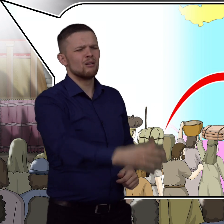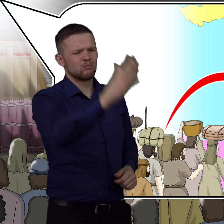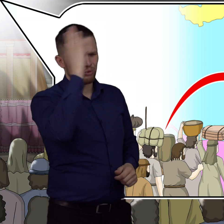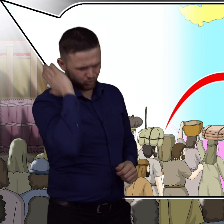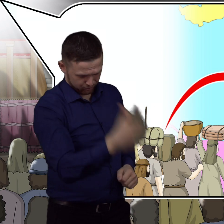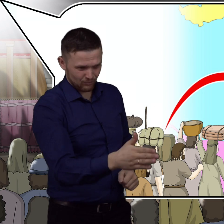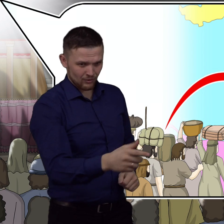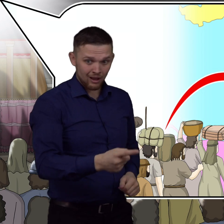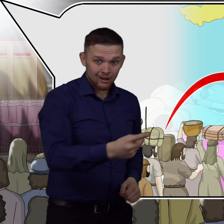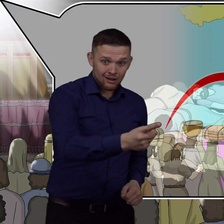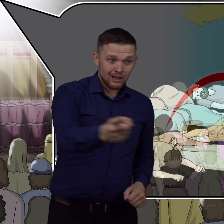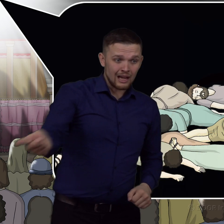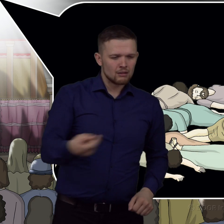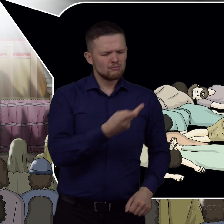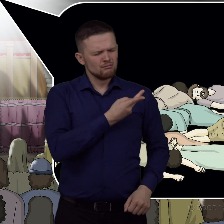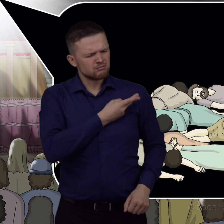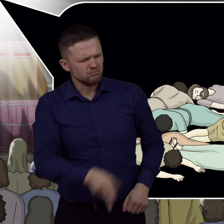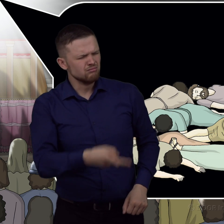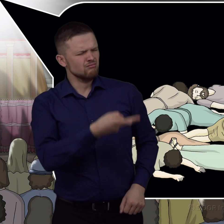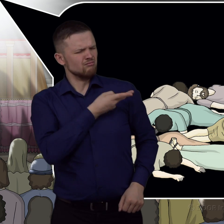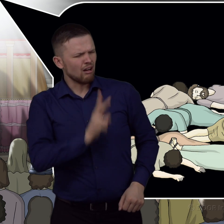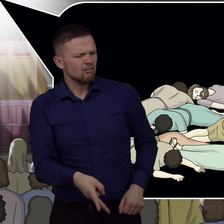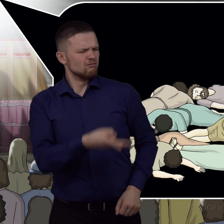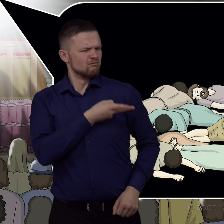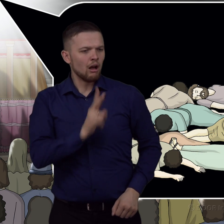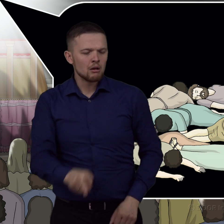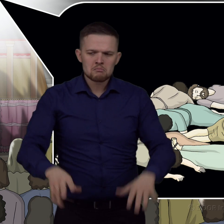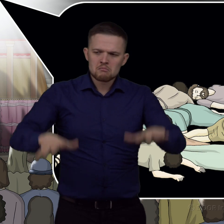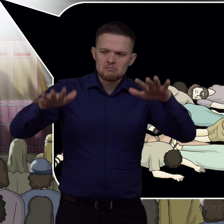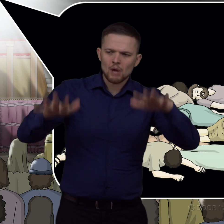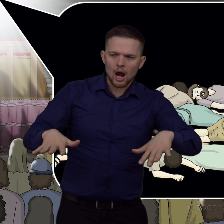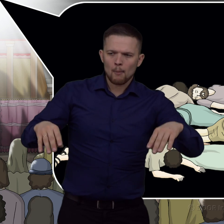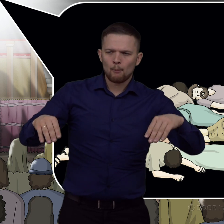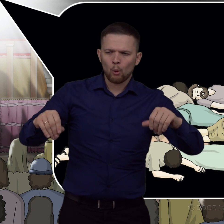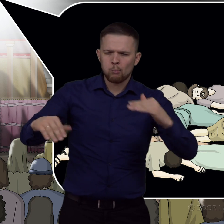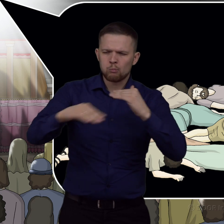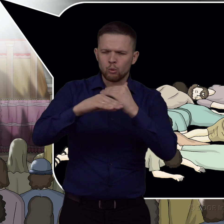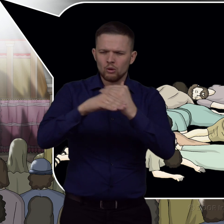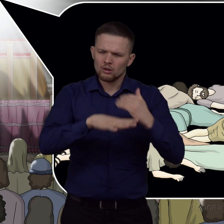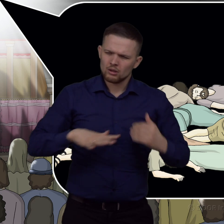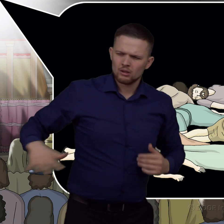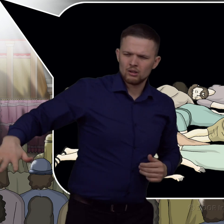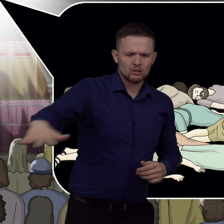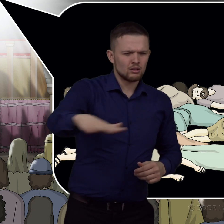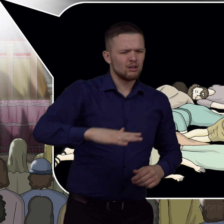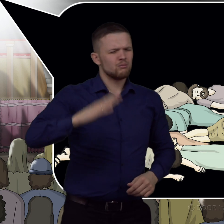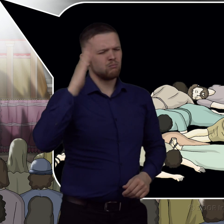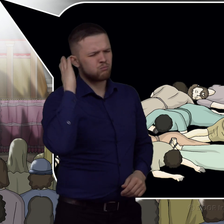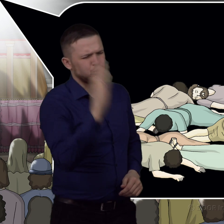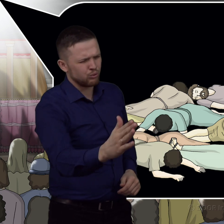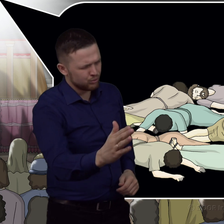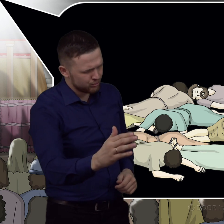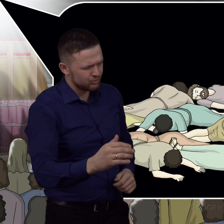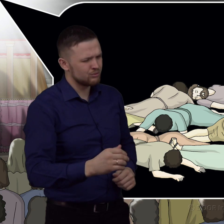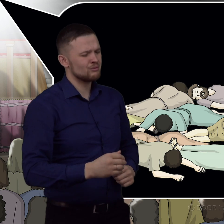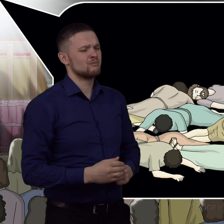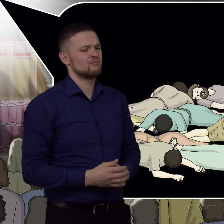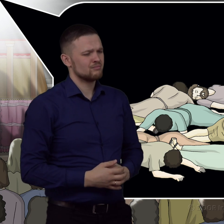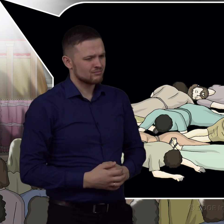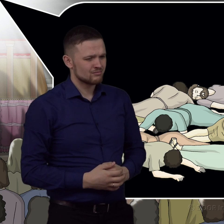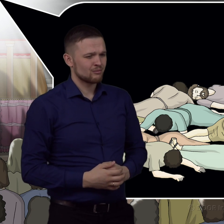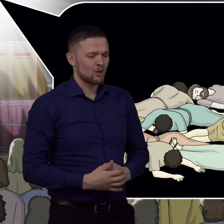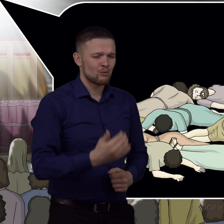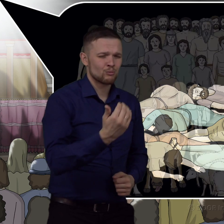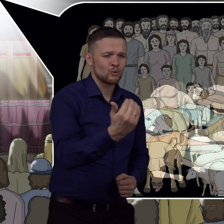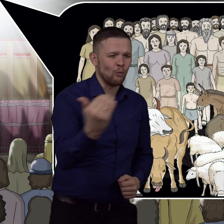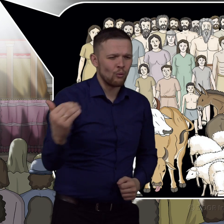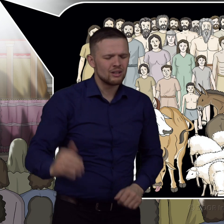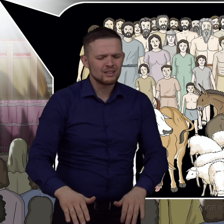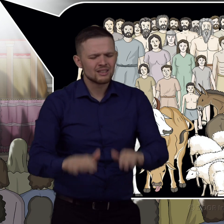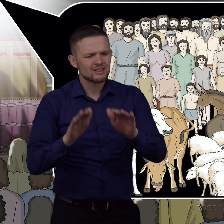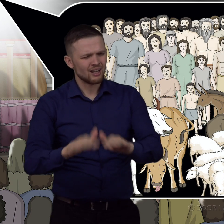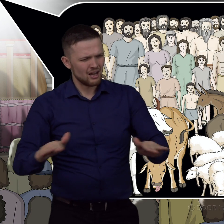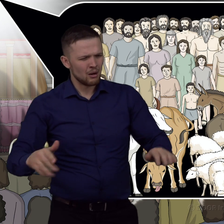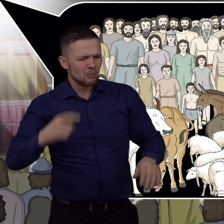As for you, however, your bodies will fall in this wilderness.